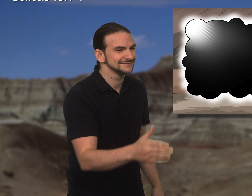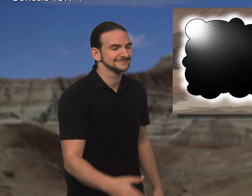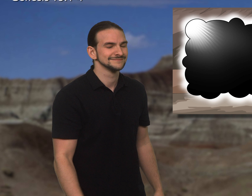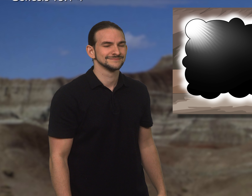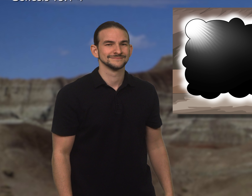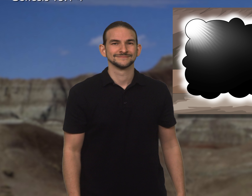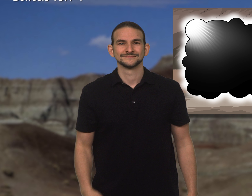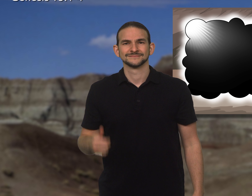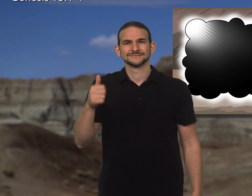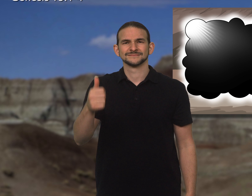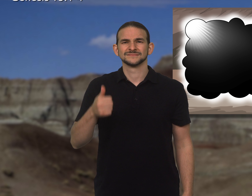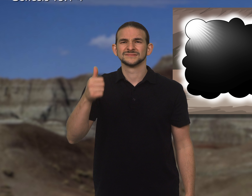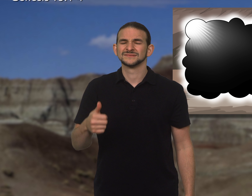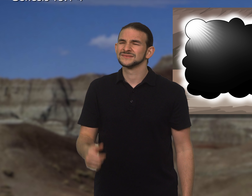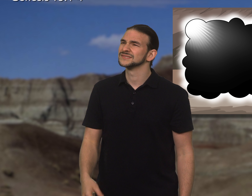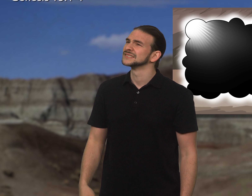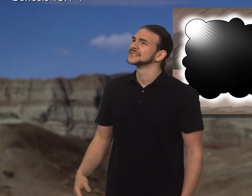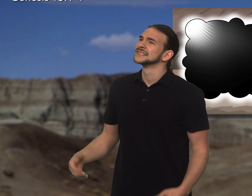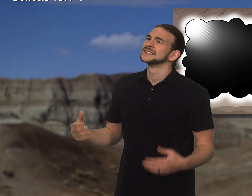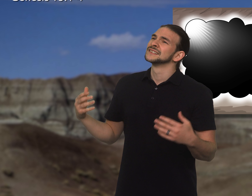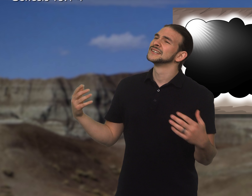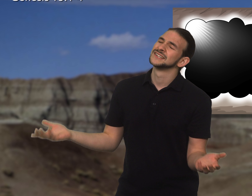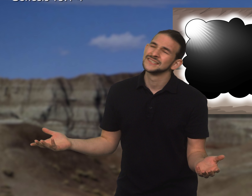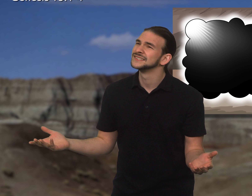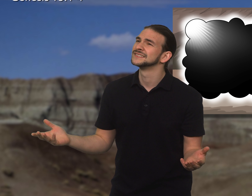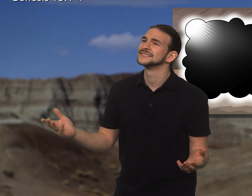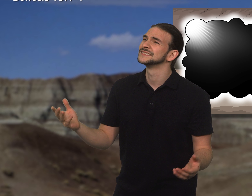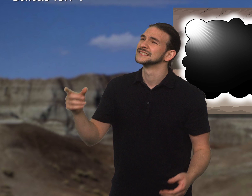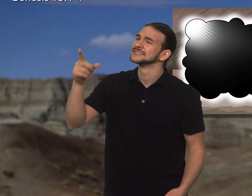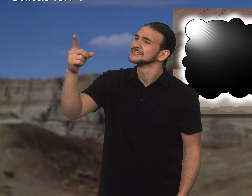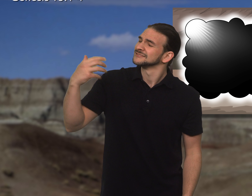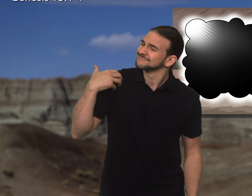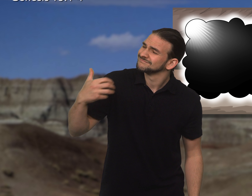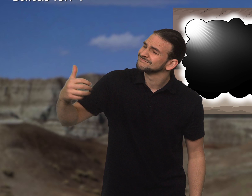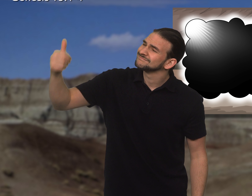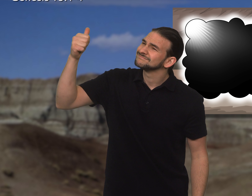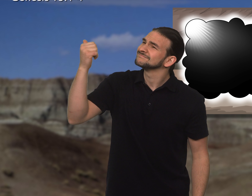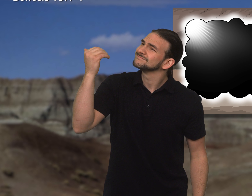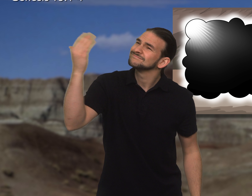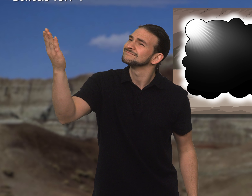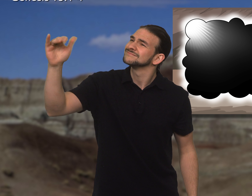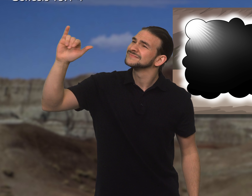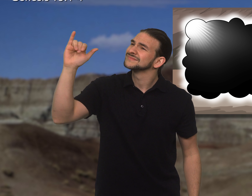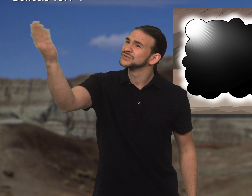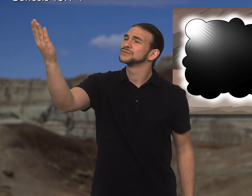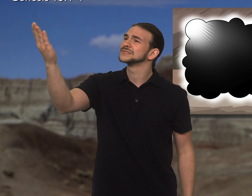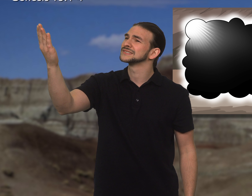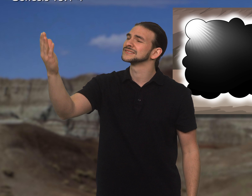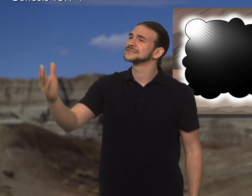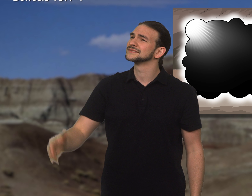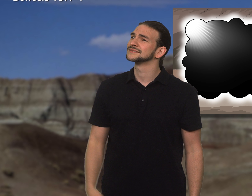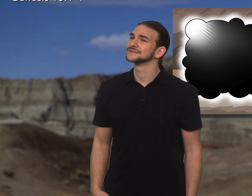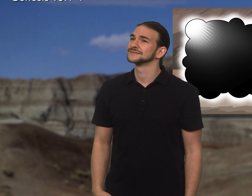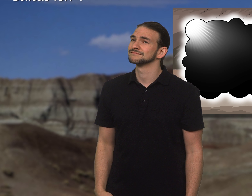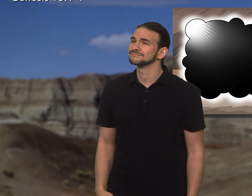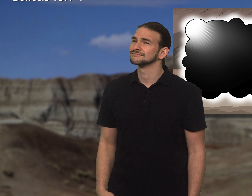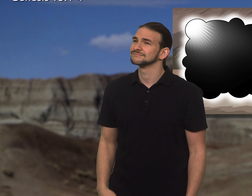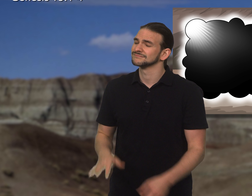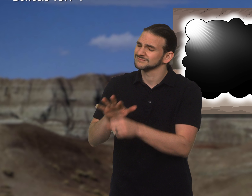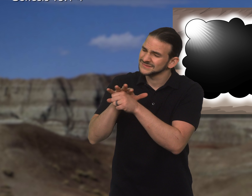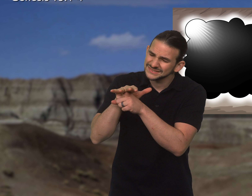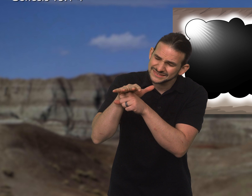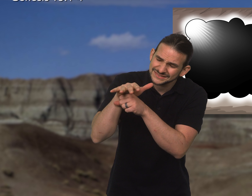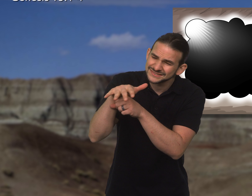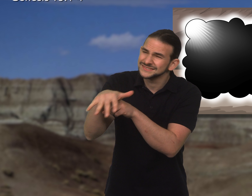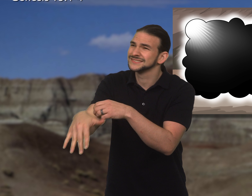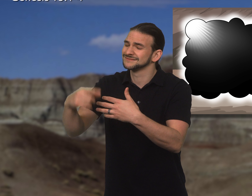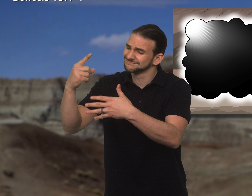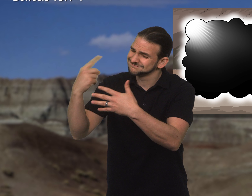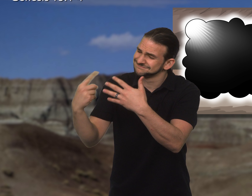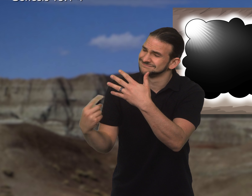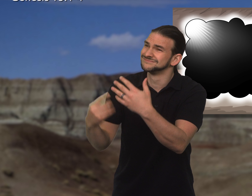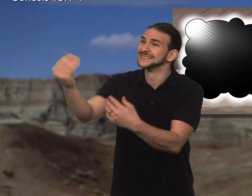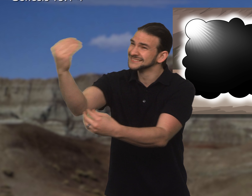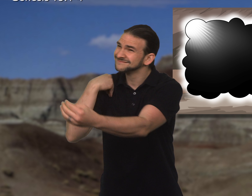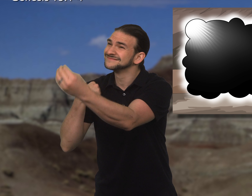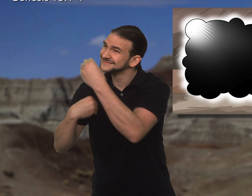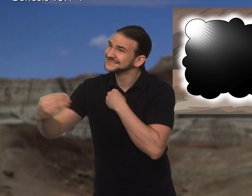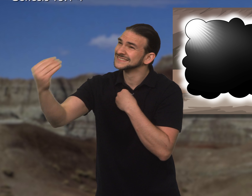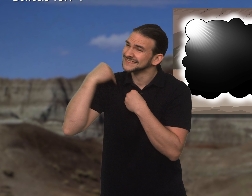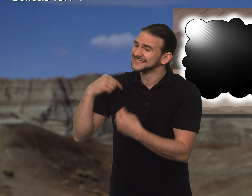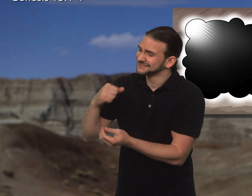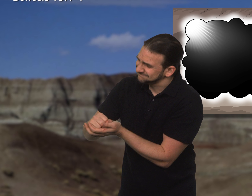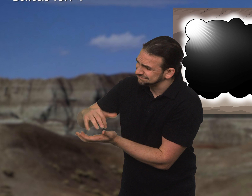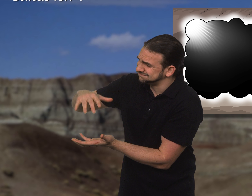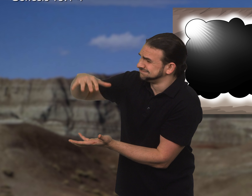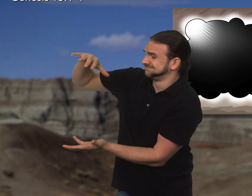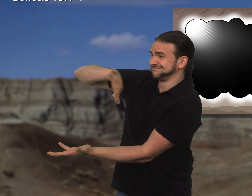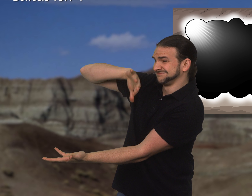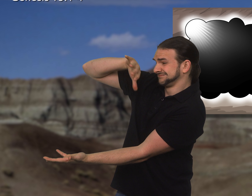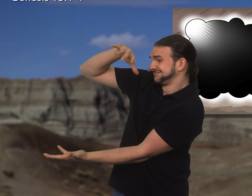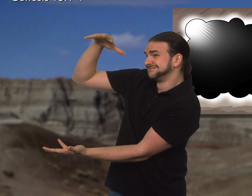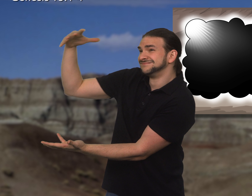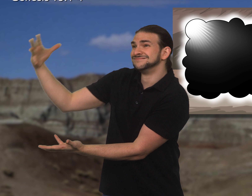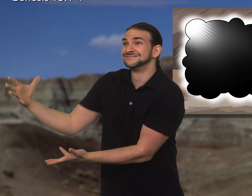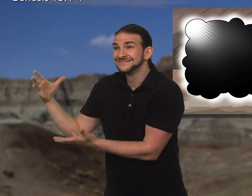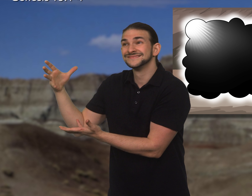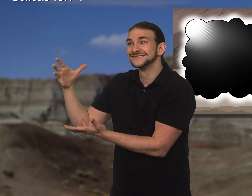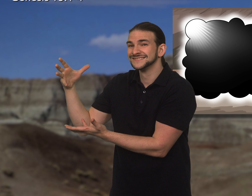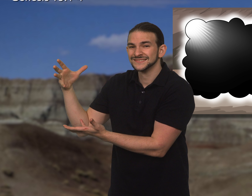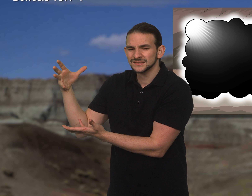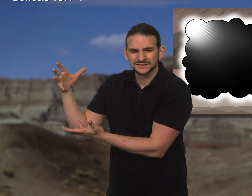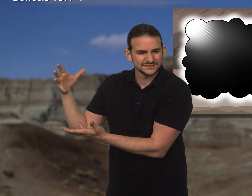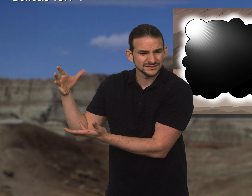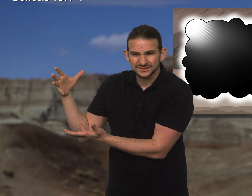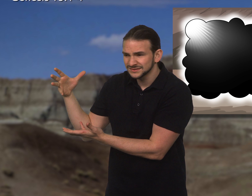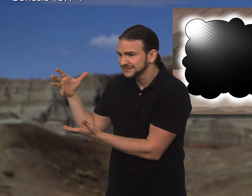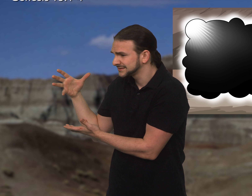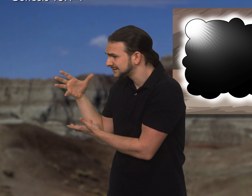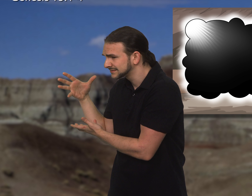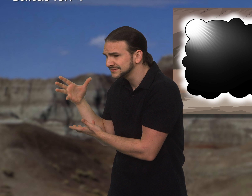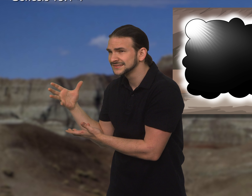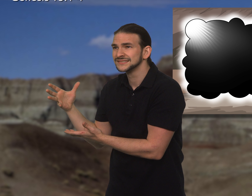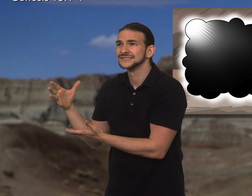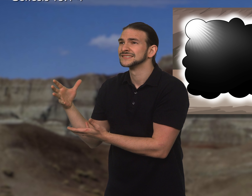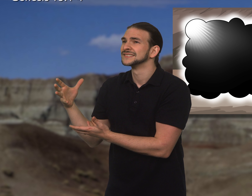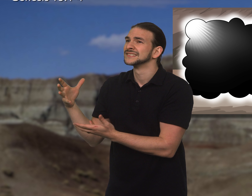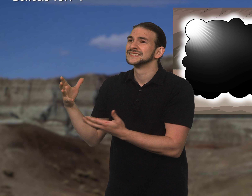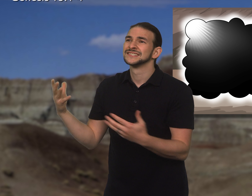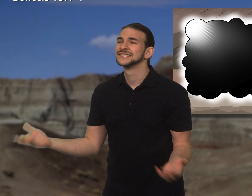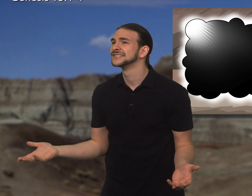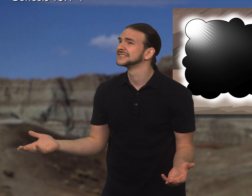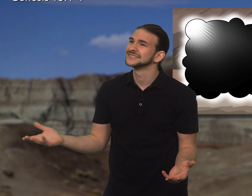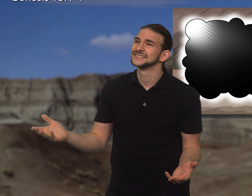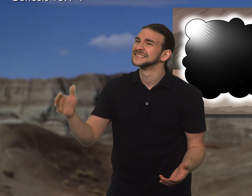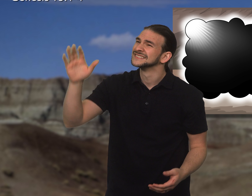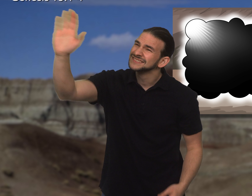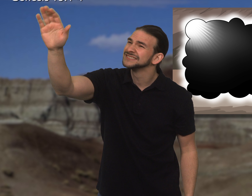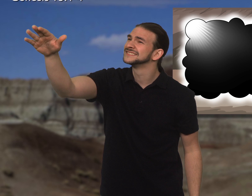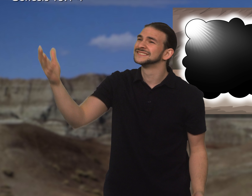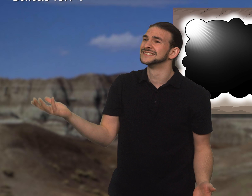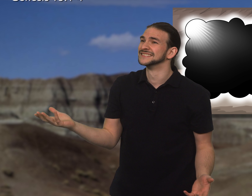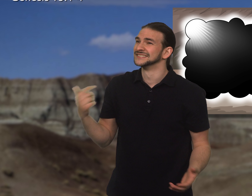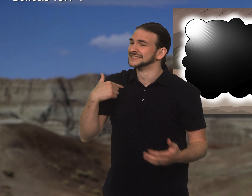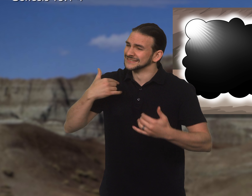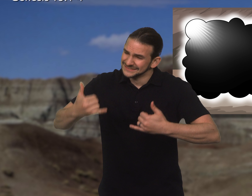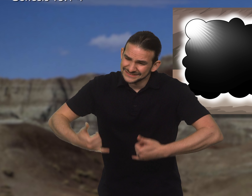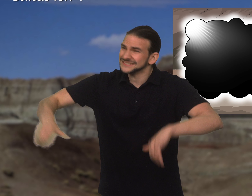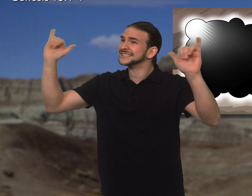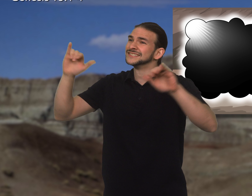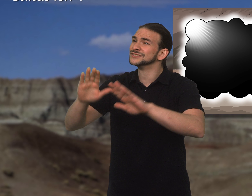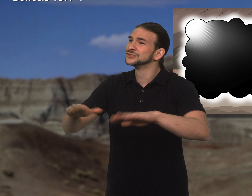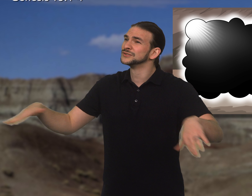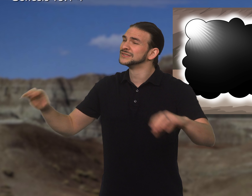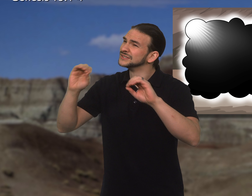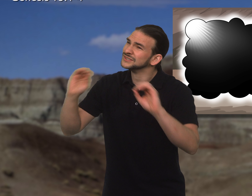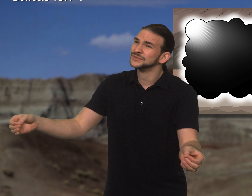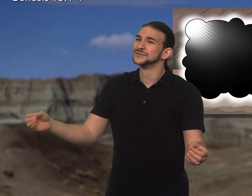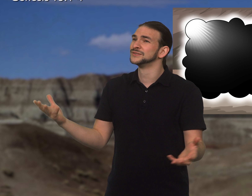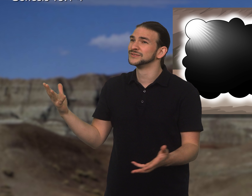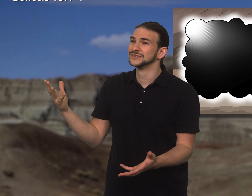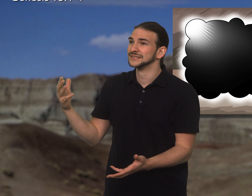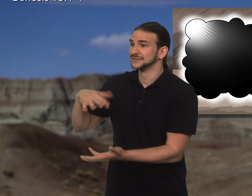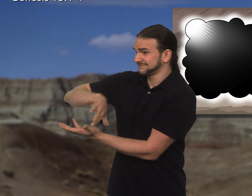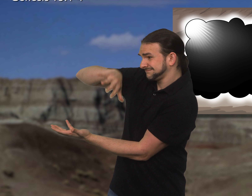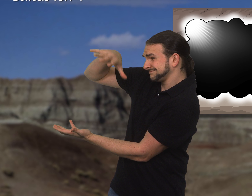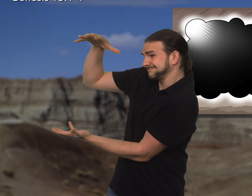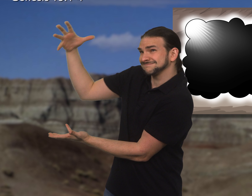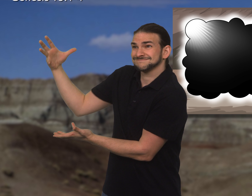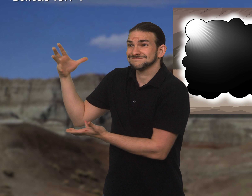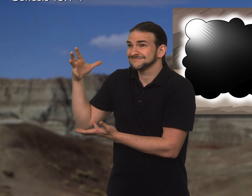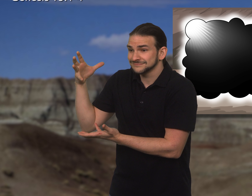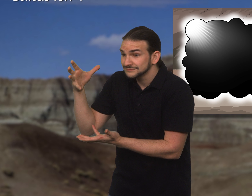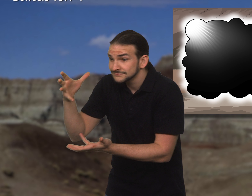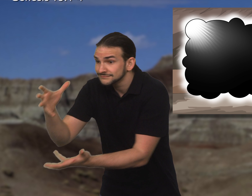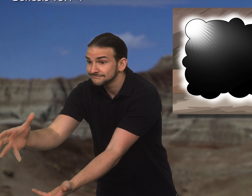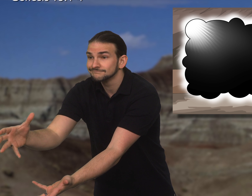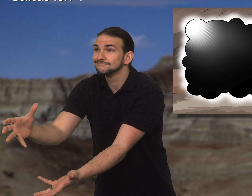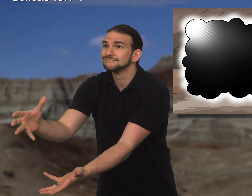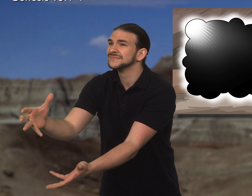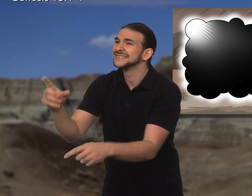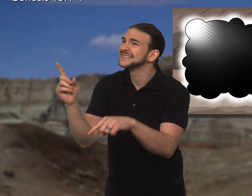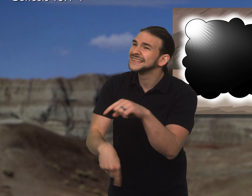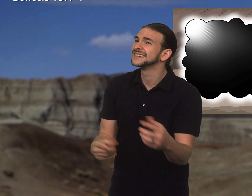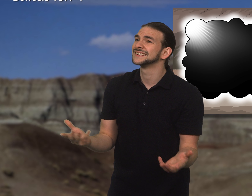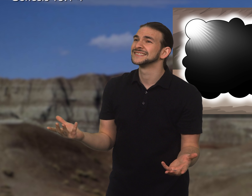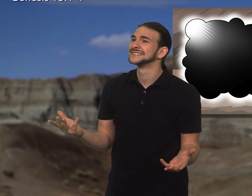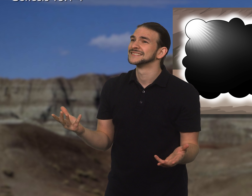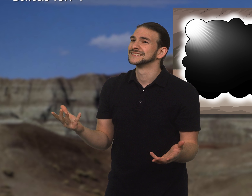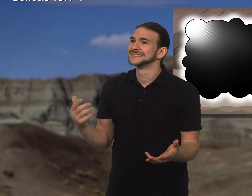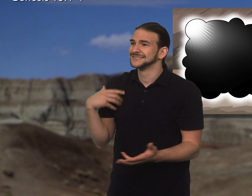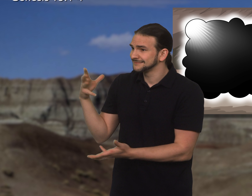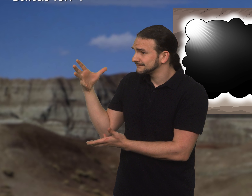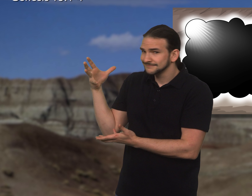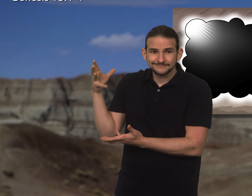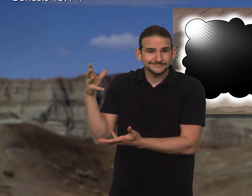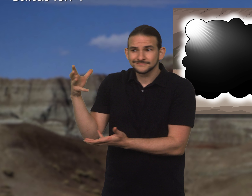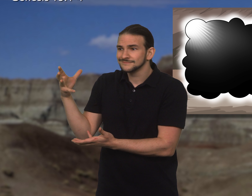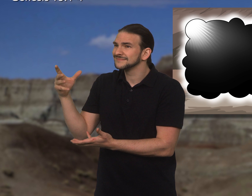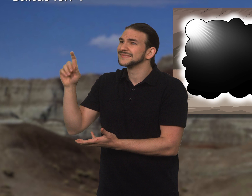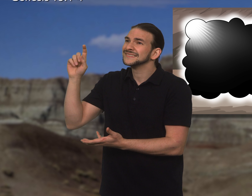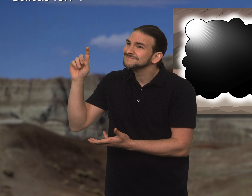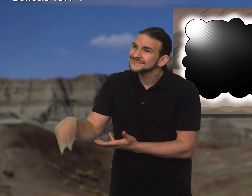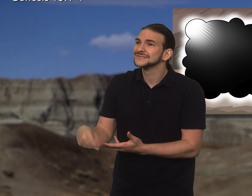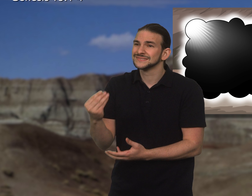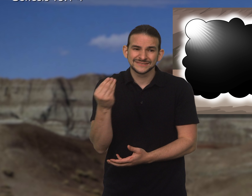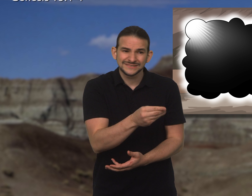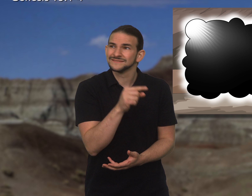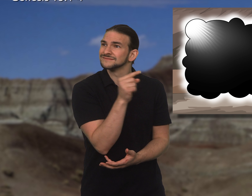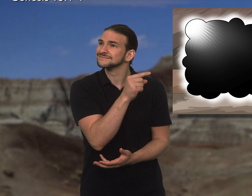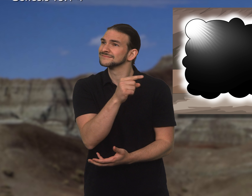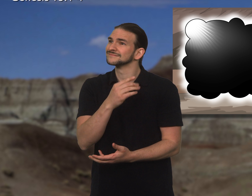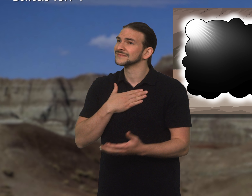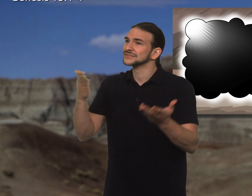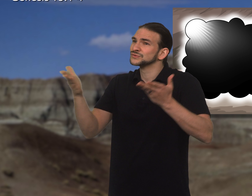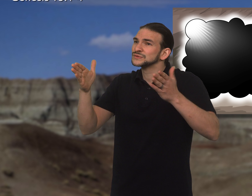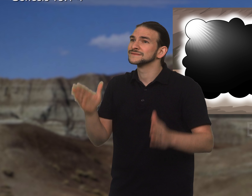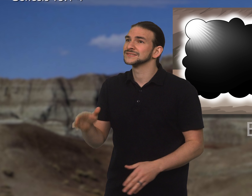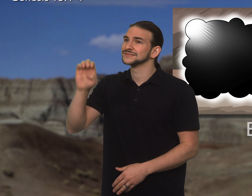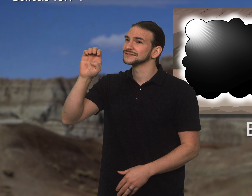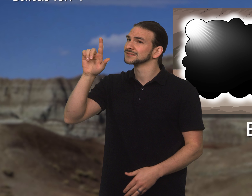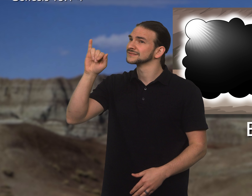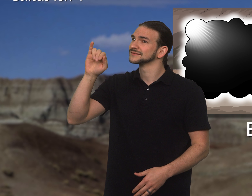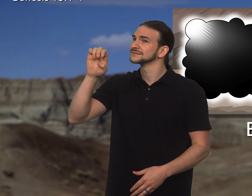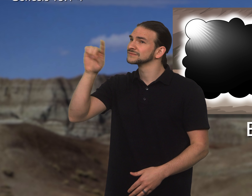But Abram replied, “O Lord GOD, what can You give me, since I remain childless, and the heir of my house is Eliezer of Damascus?”